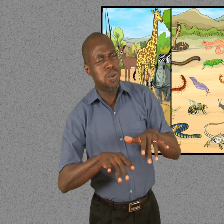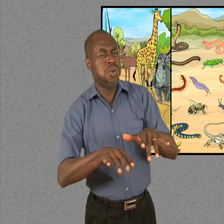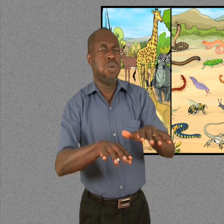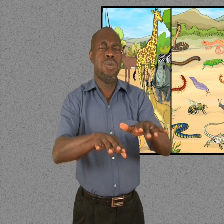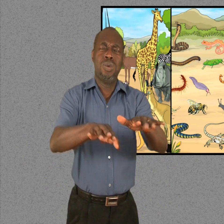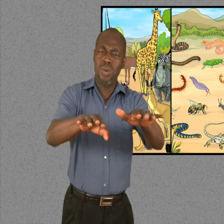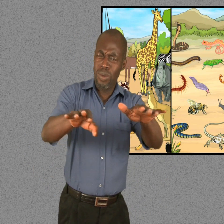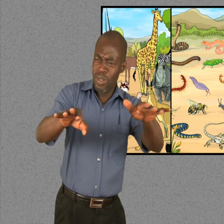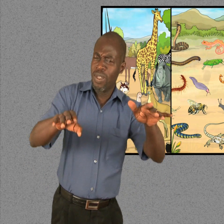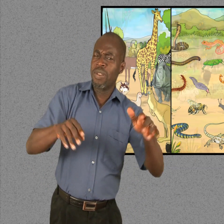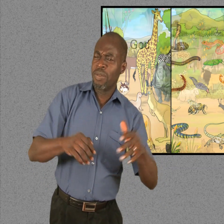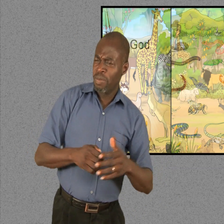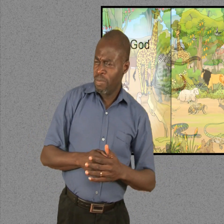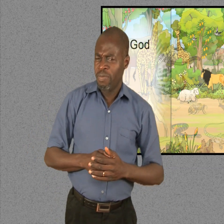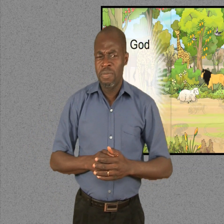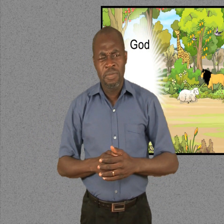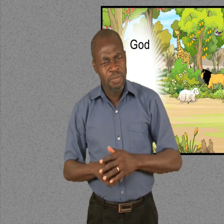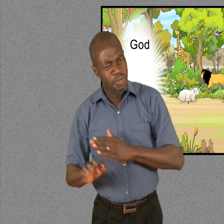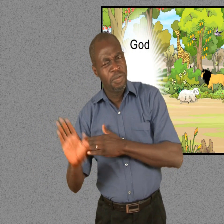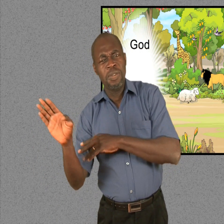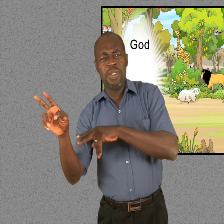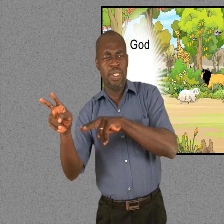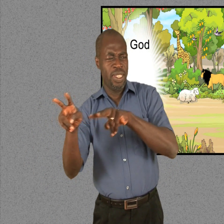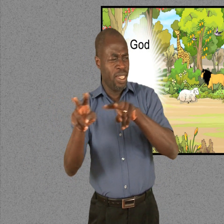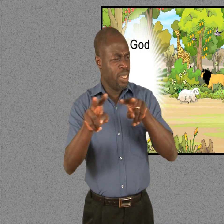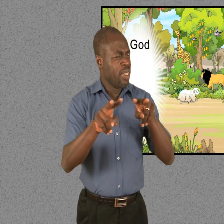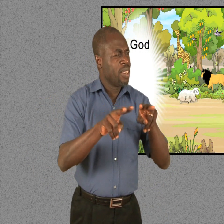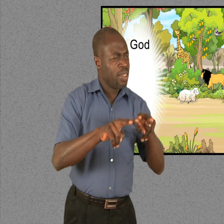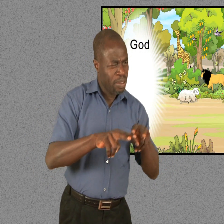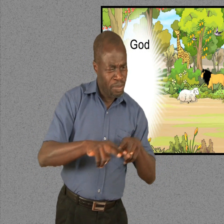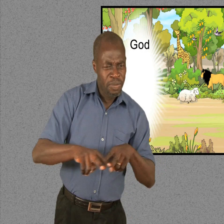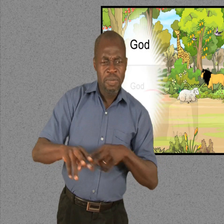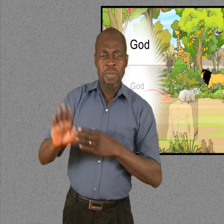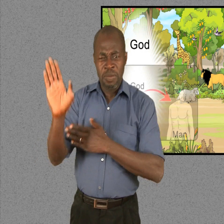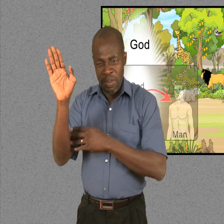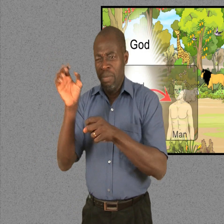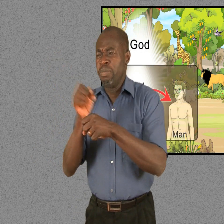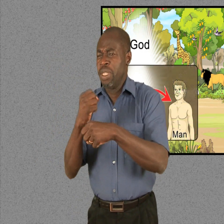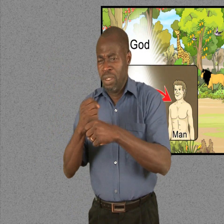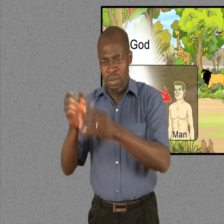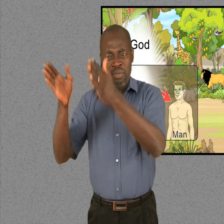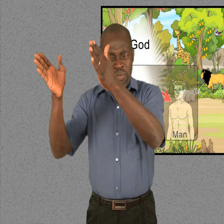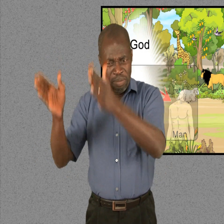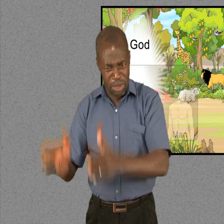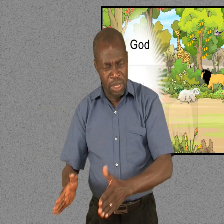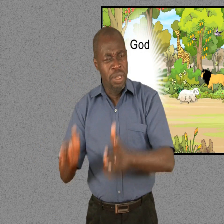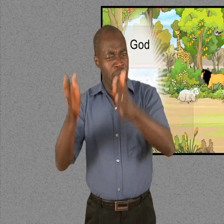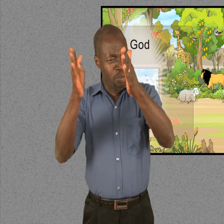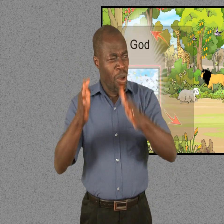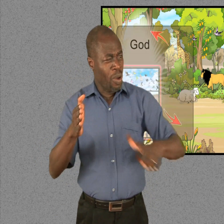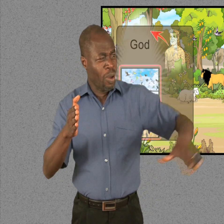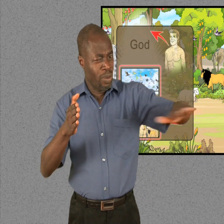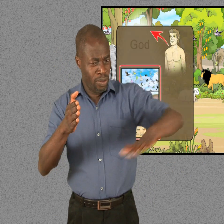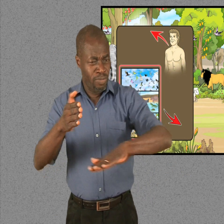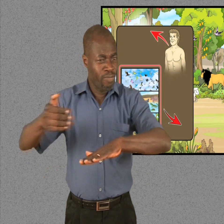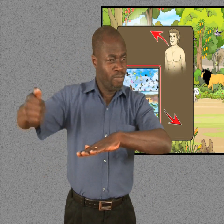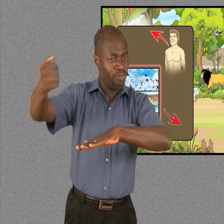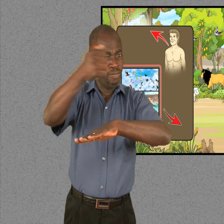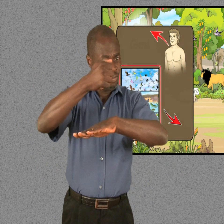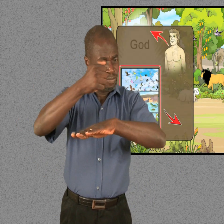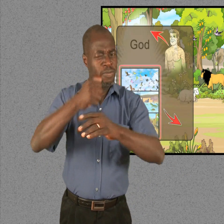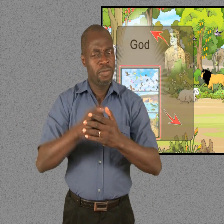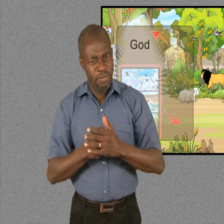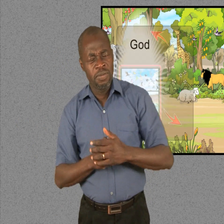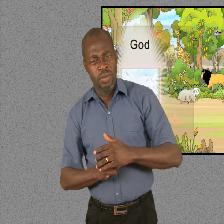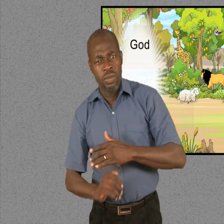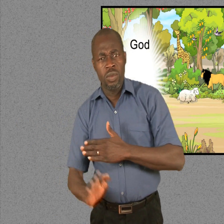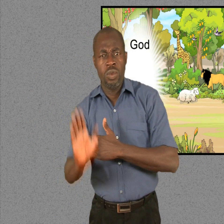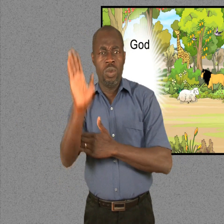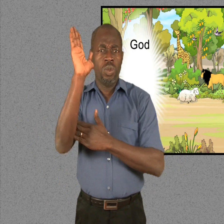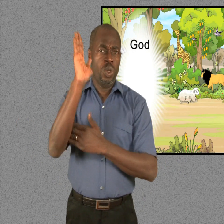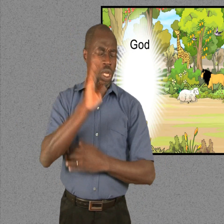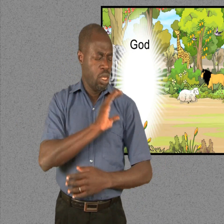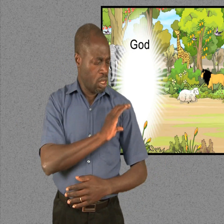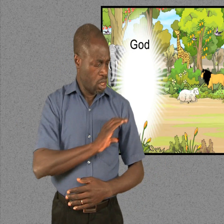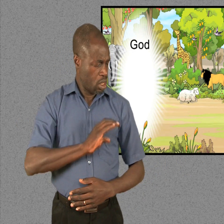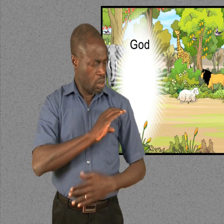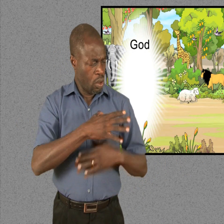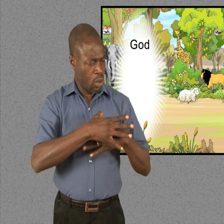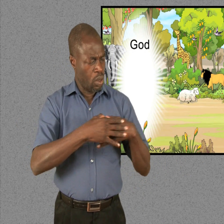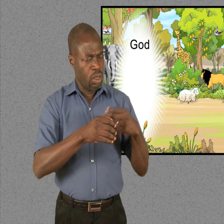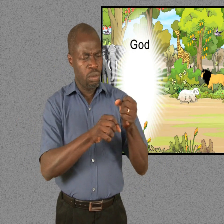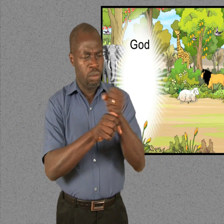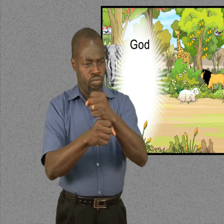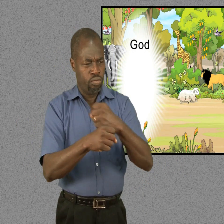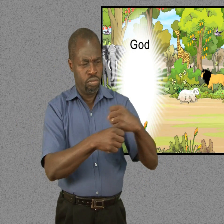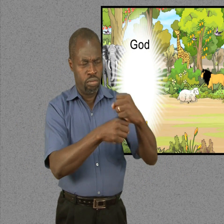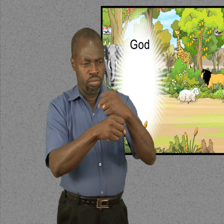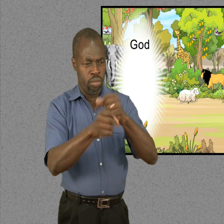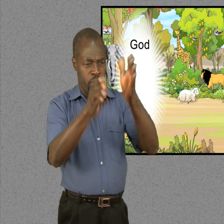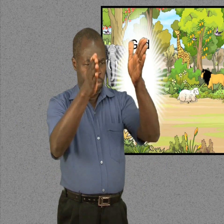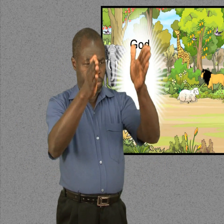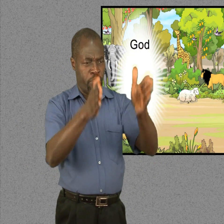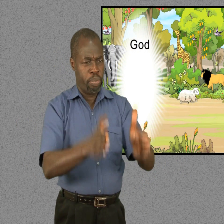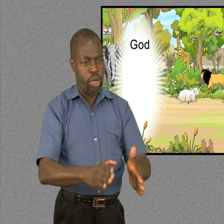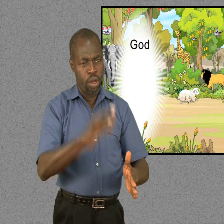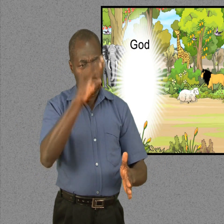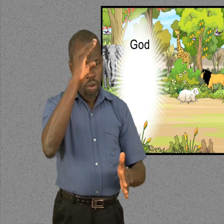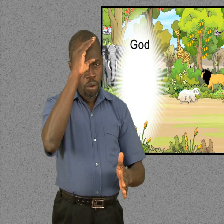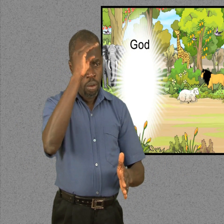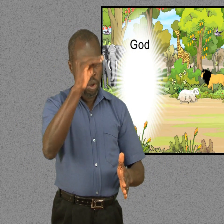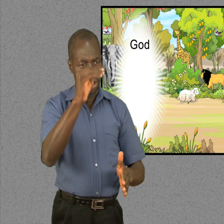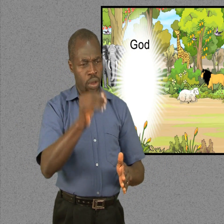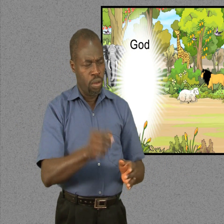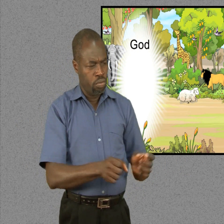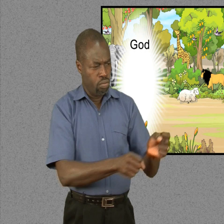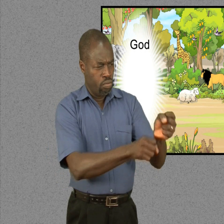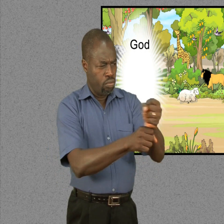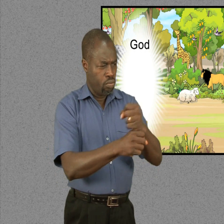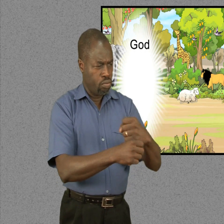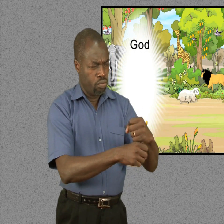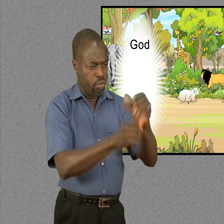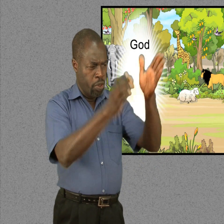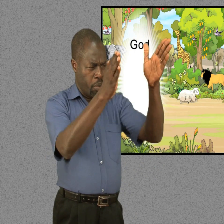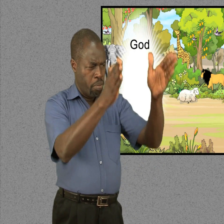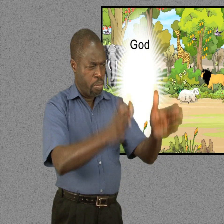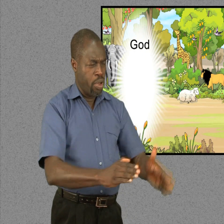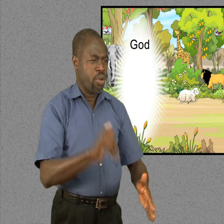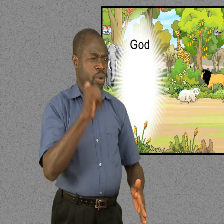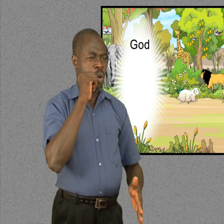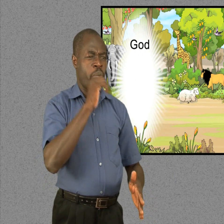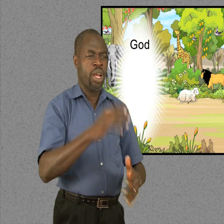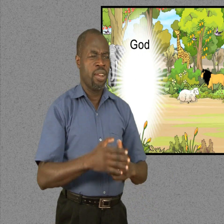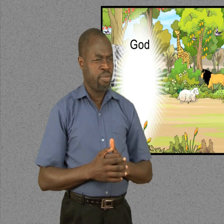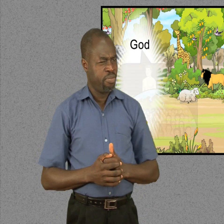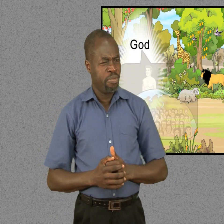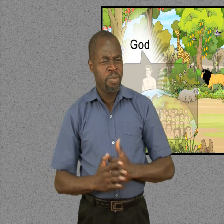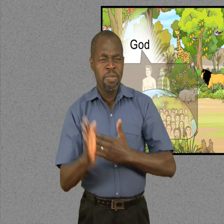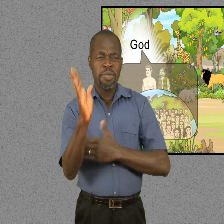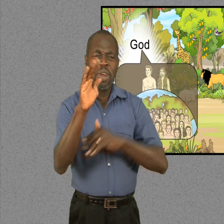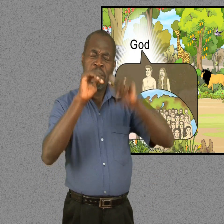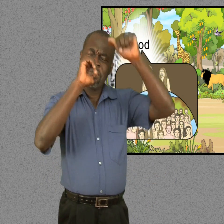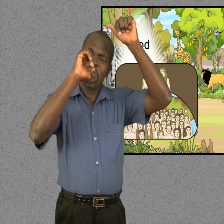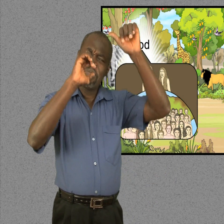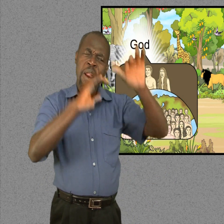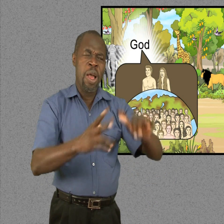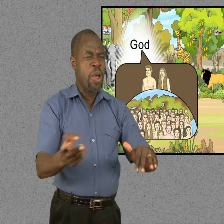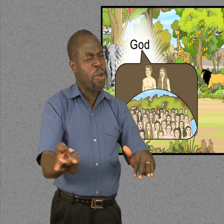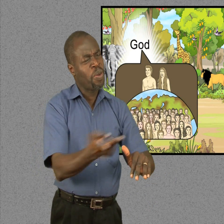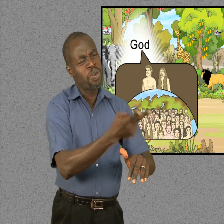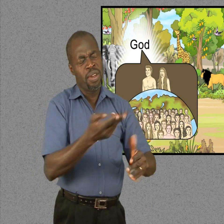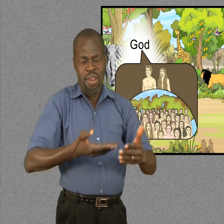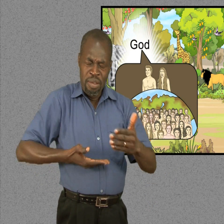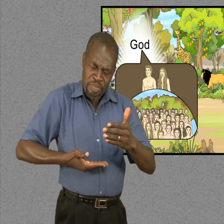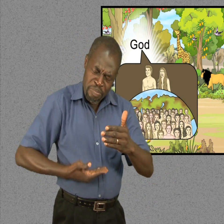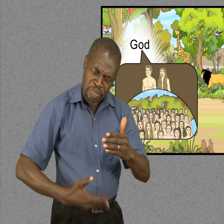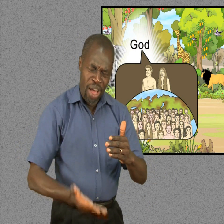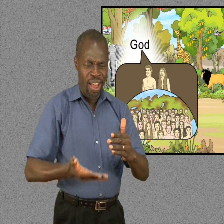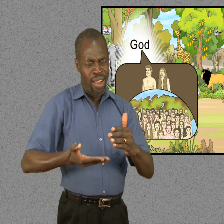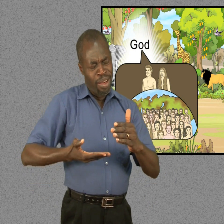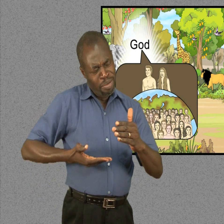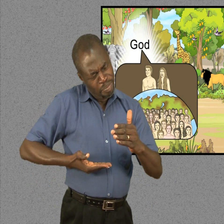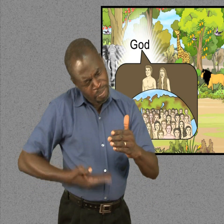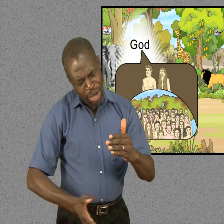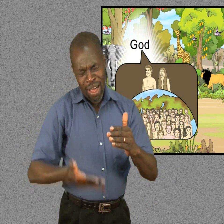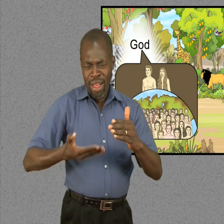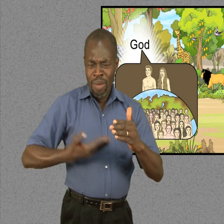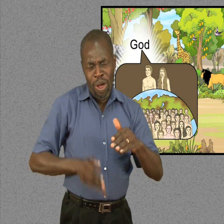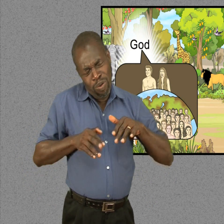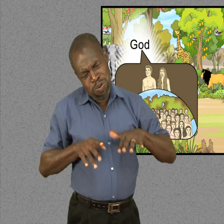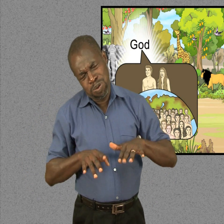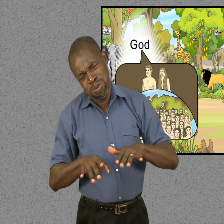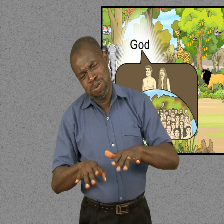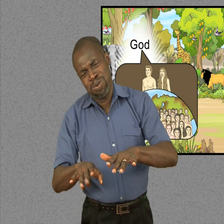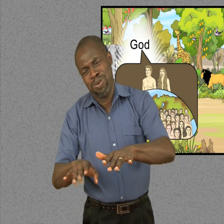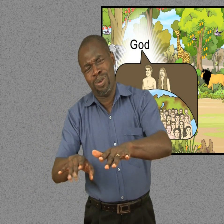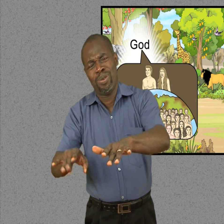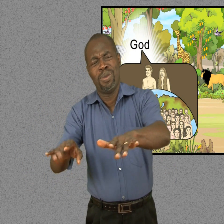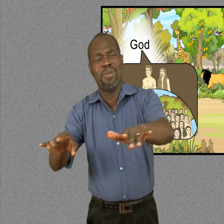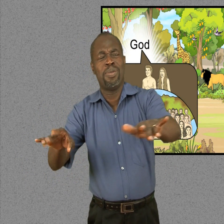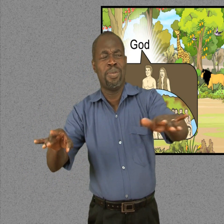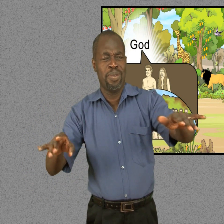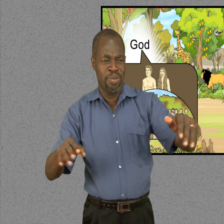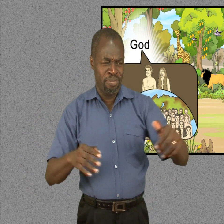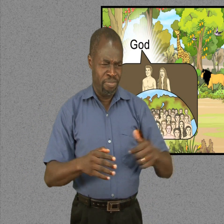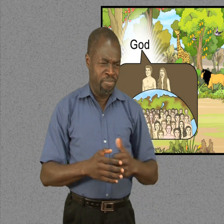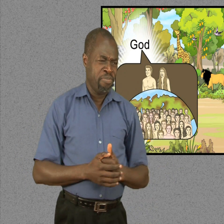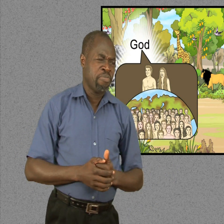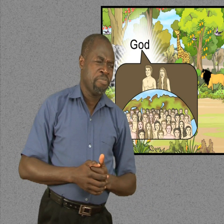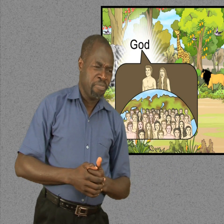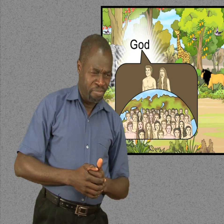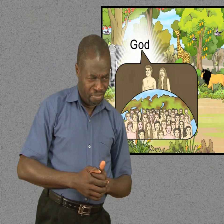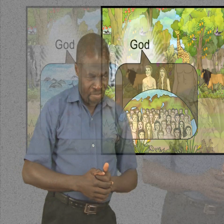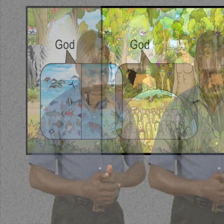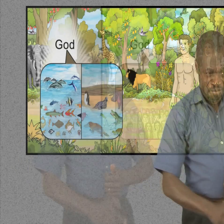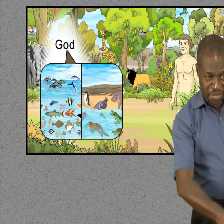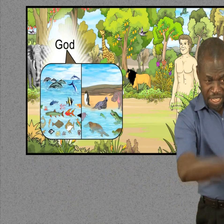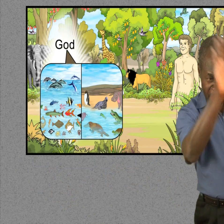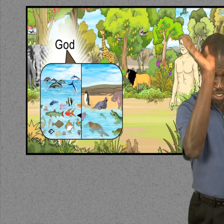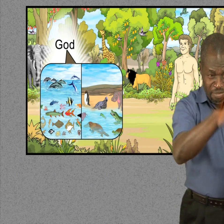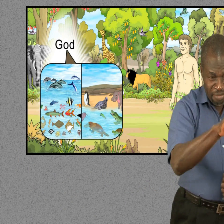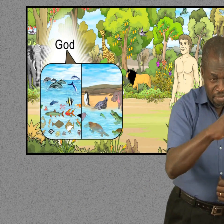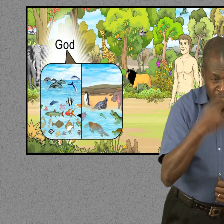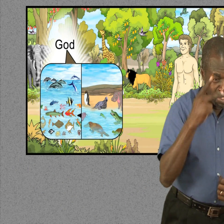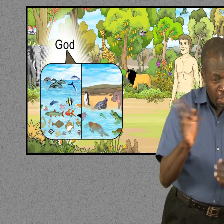Then God said, “Let Us make man in Our image, after Our likeness, to rule over the fish of the sea and the birds of the air, over the livestock, and over all the earth itself and every creature that crawls upon it.” So God created man in His own image; in the image of God He created him; male and female He created them. God blessed them and said to them, “Be fruitful and multiply, and fill the earth and subdue it;